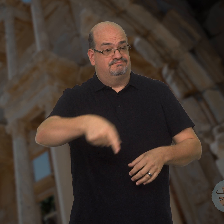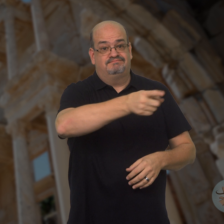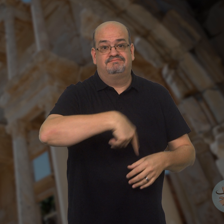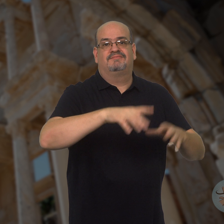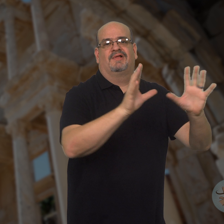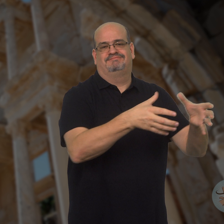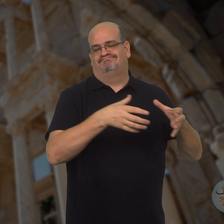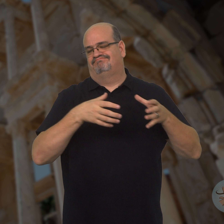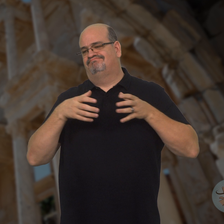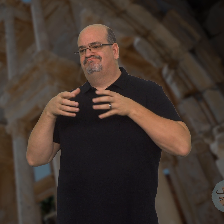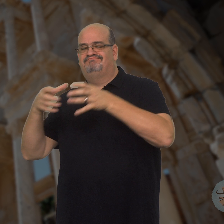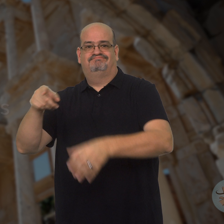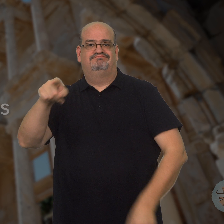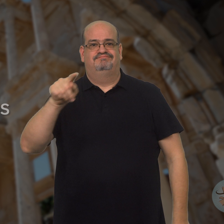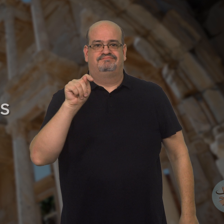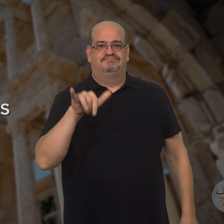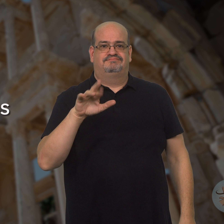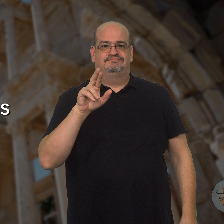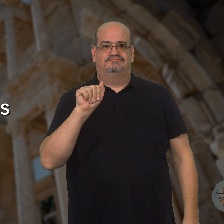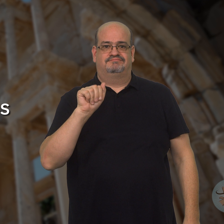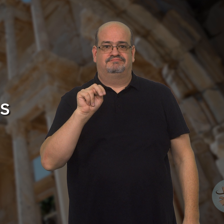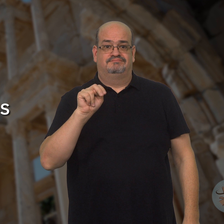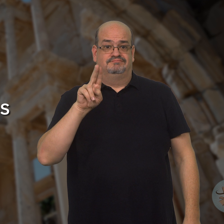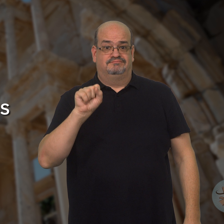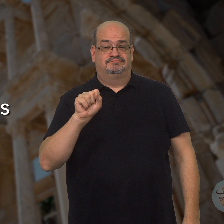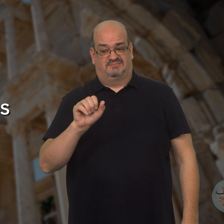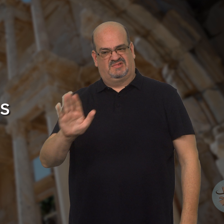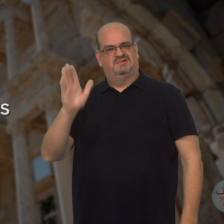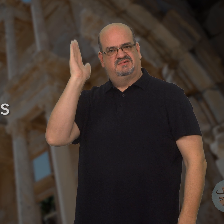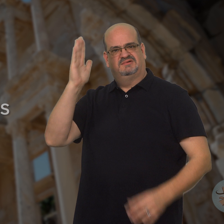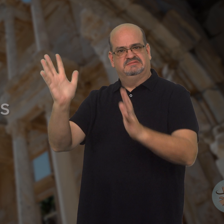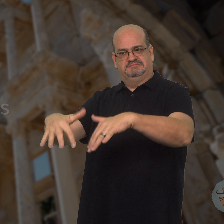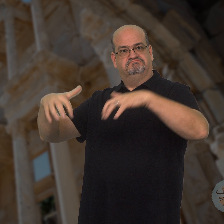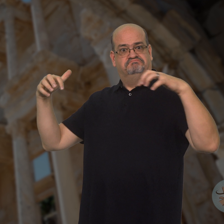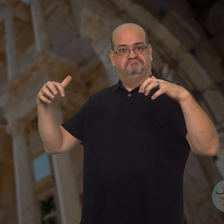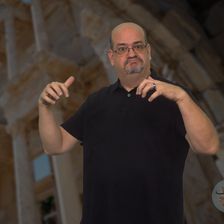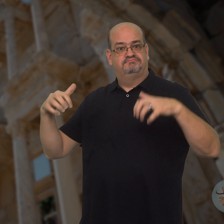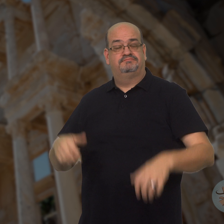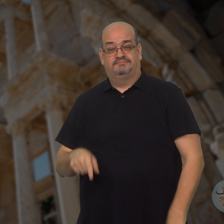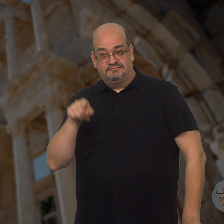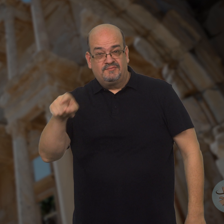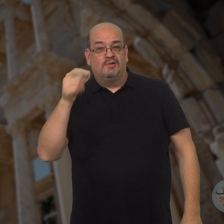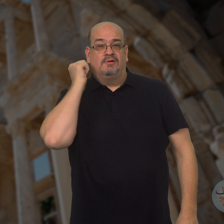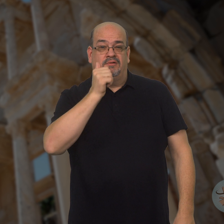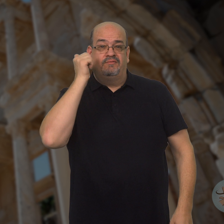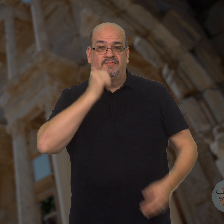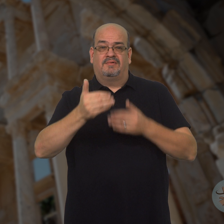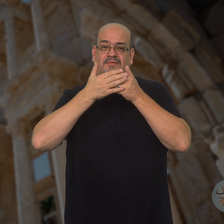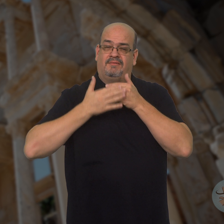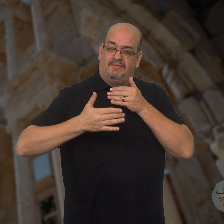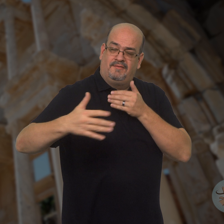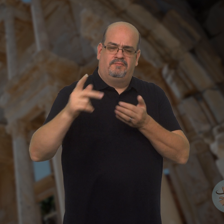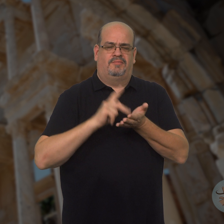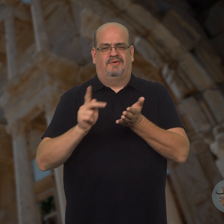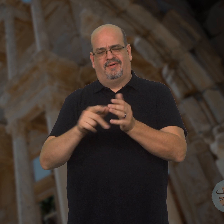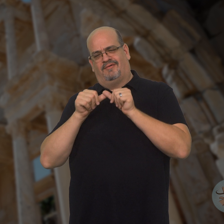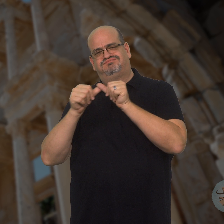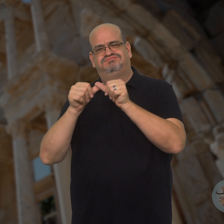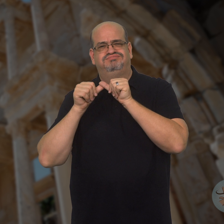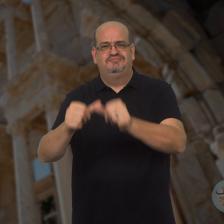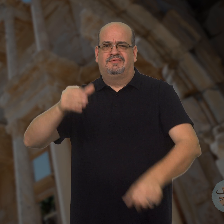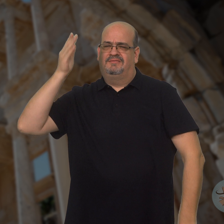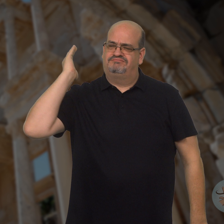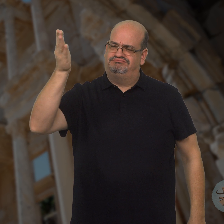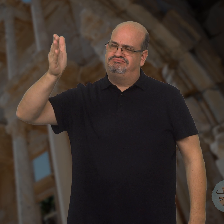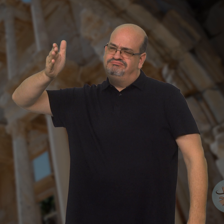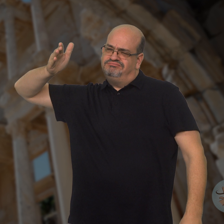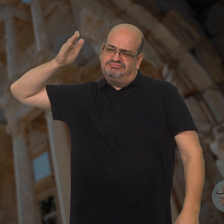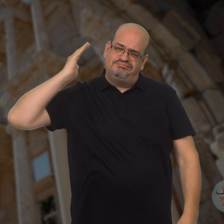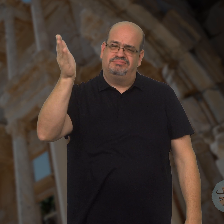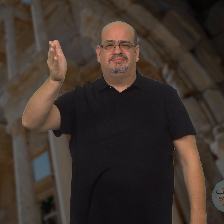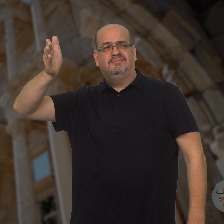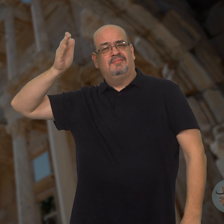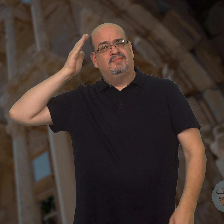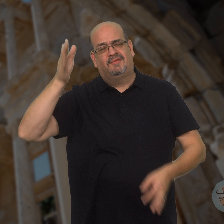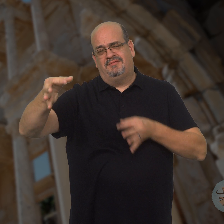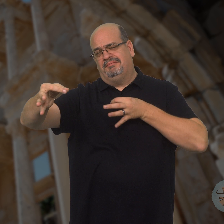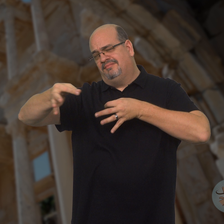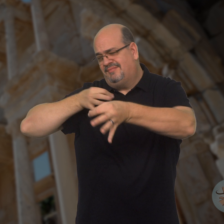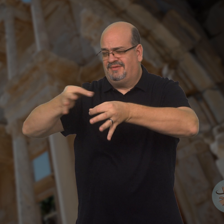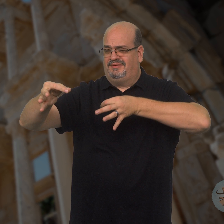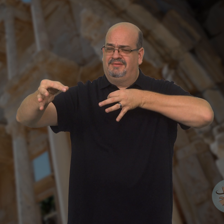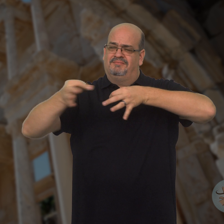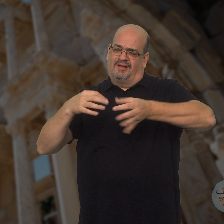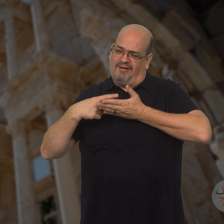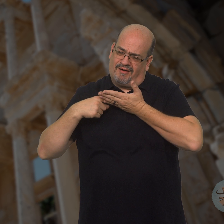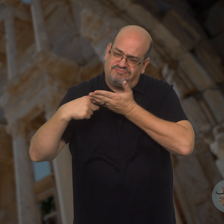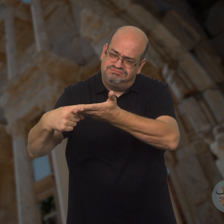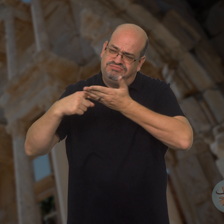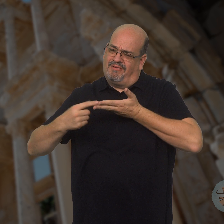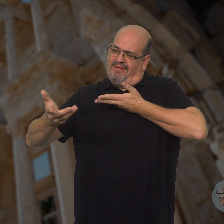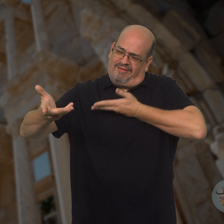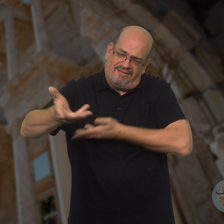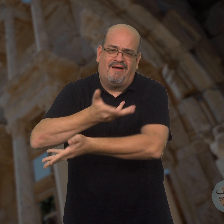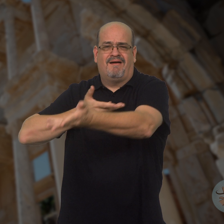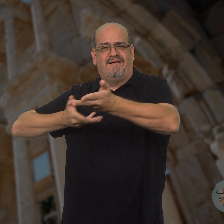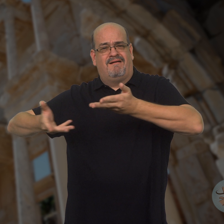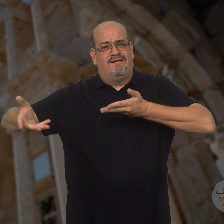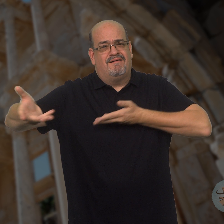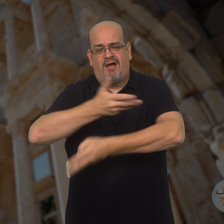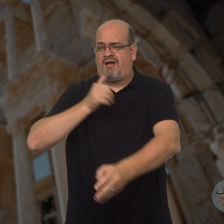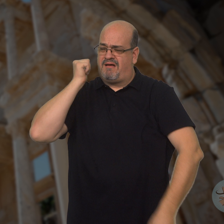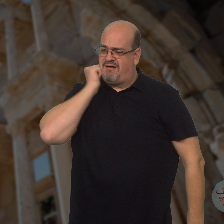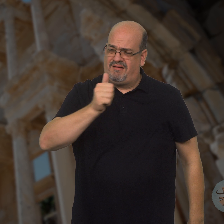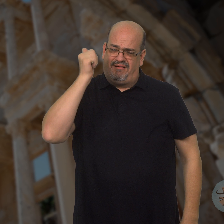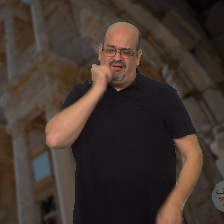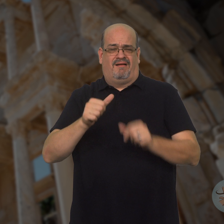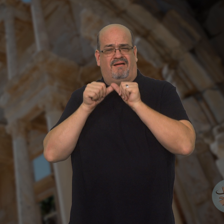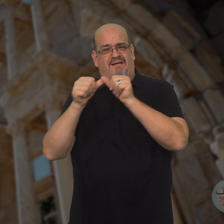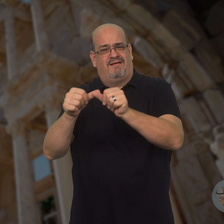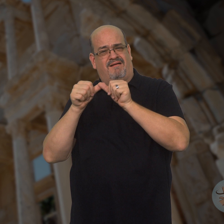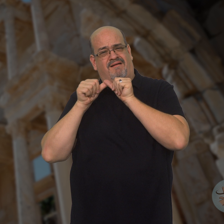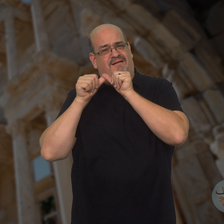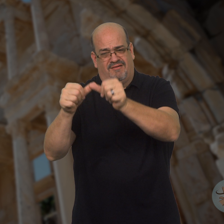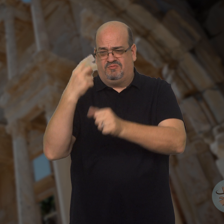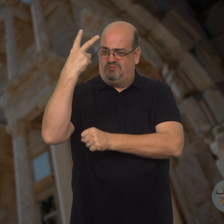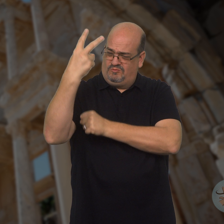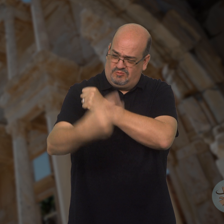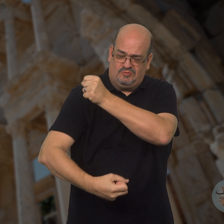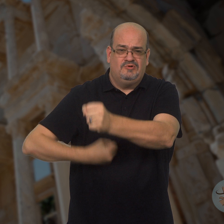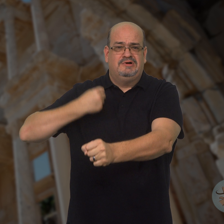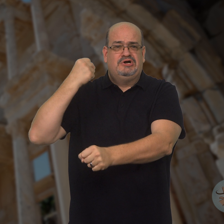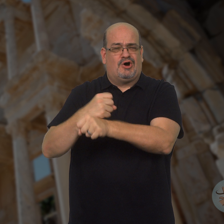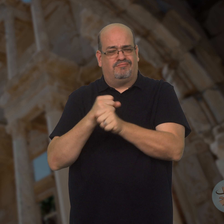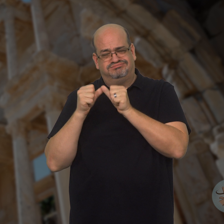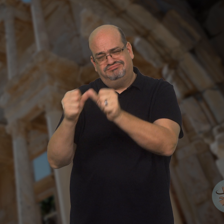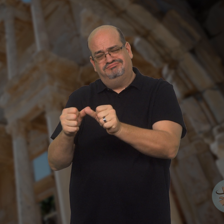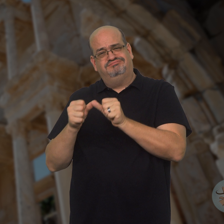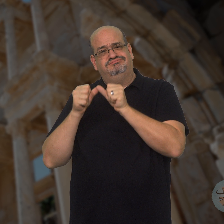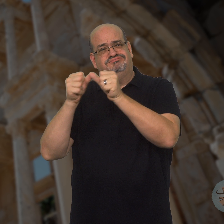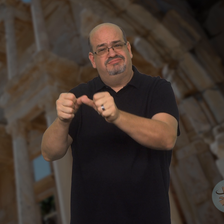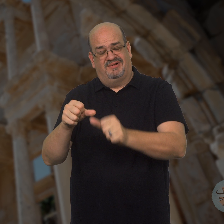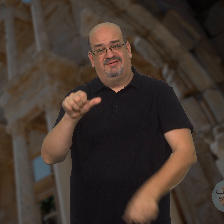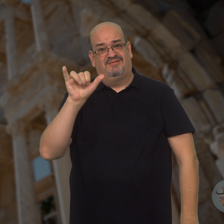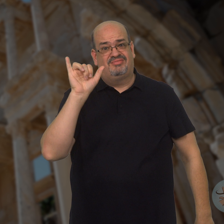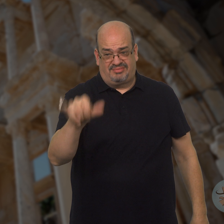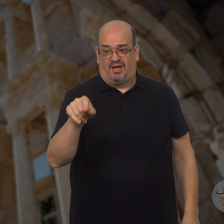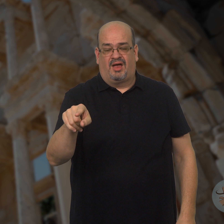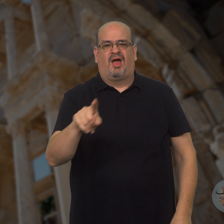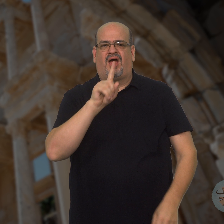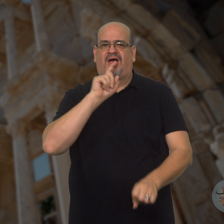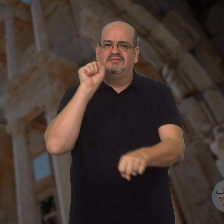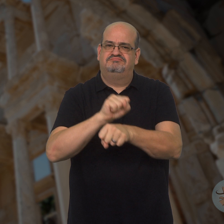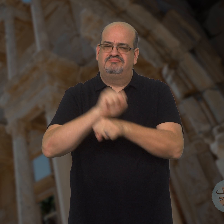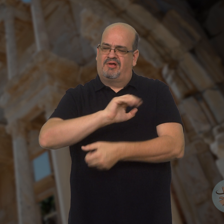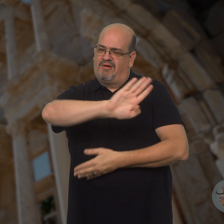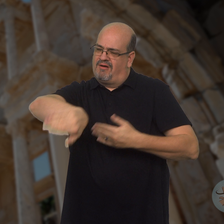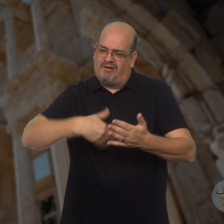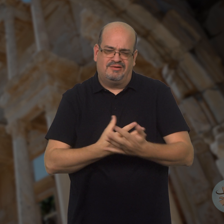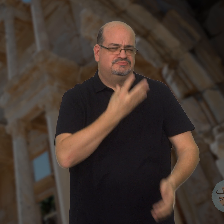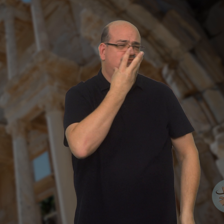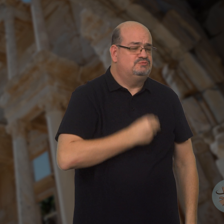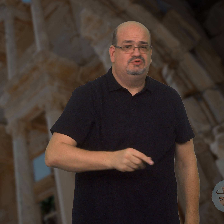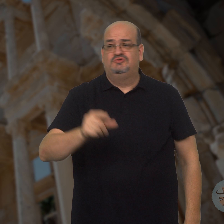But when some of them stubbornly refused to believe and publicly maligned the Way, Paul took his disciples and left the synagogue to conduct daily discussions in the lecture hall of Tyrannus.